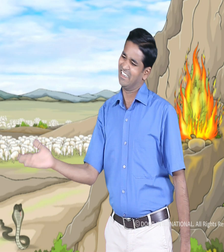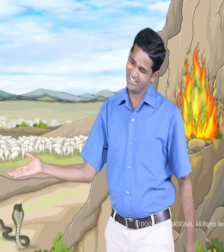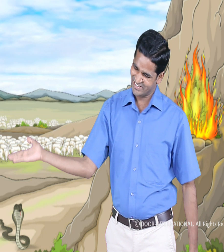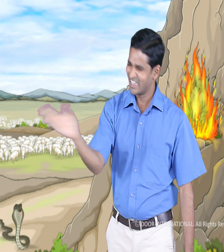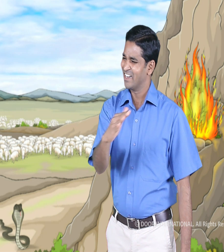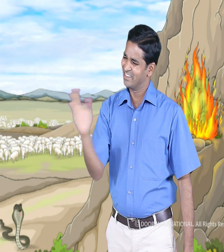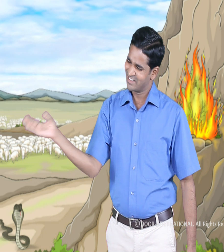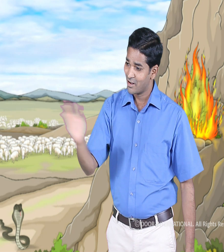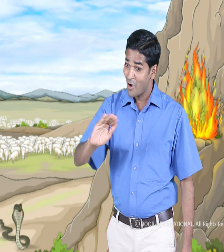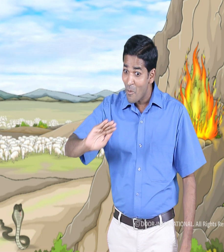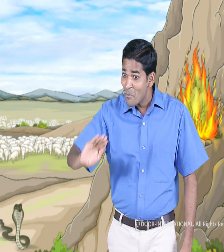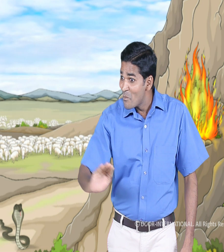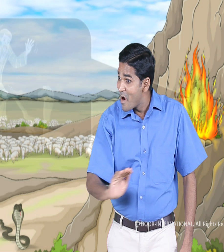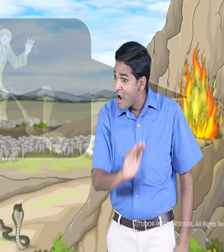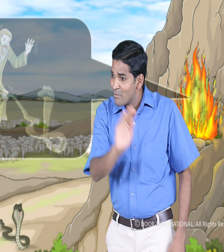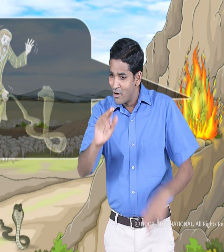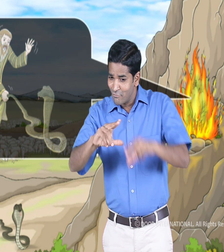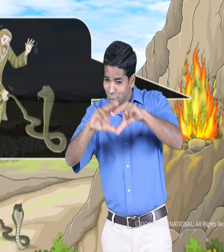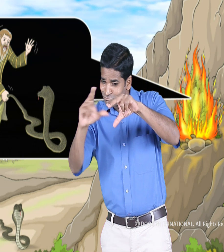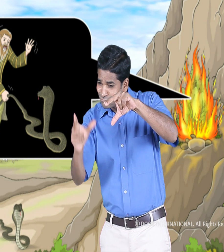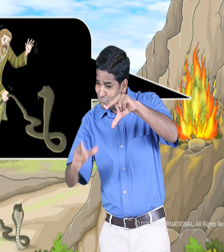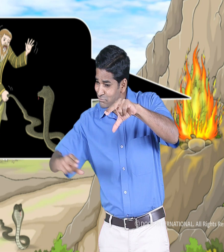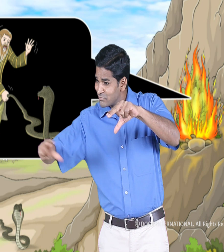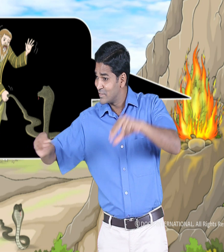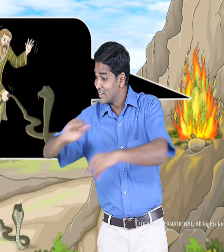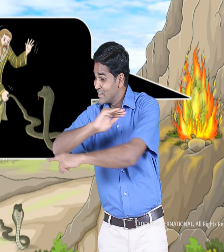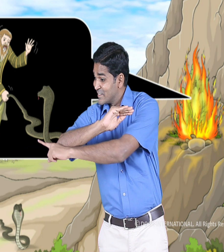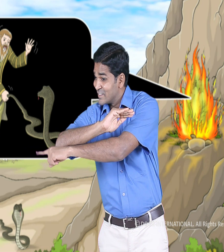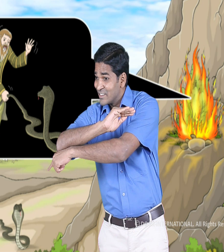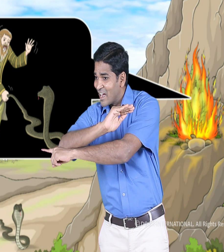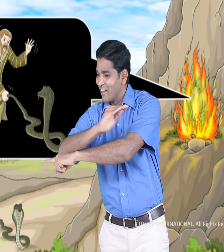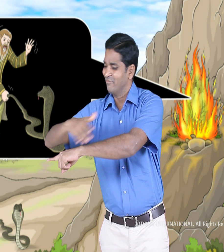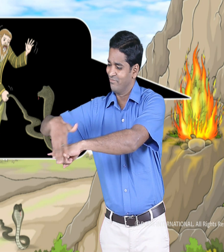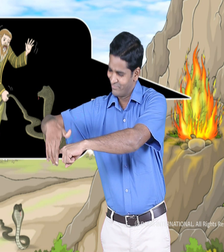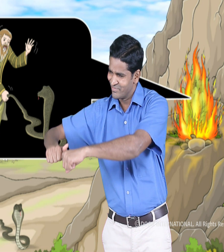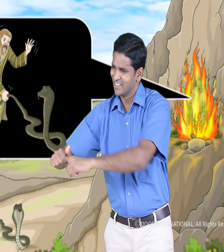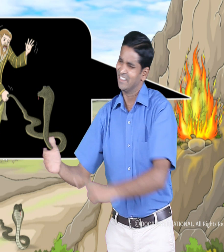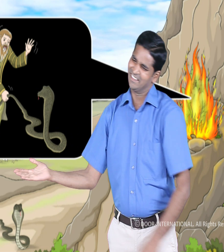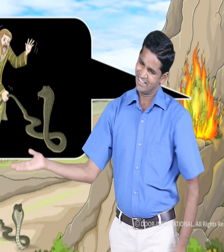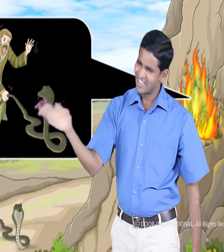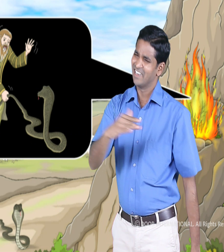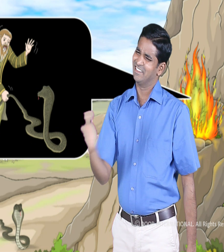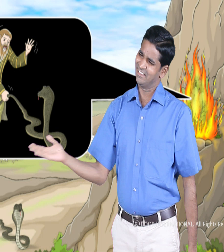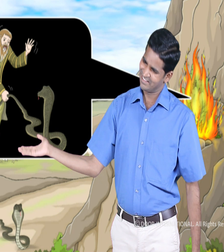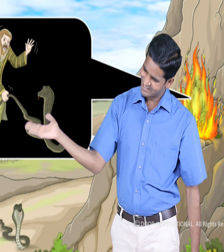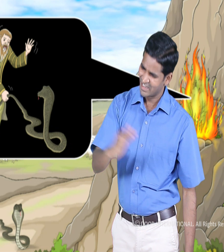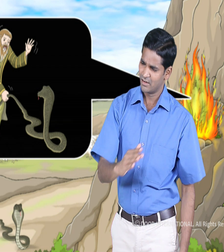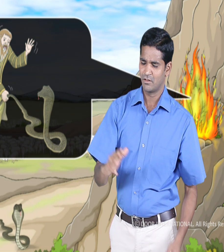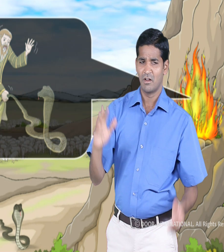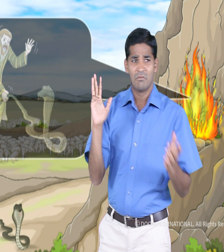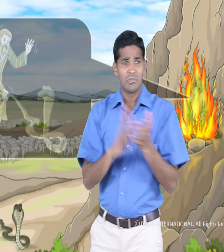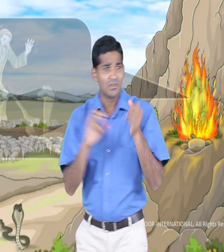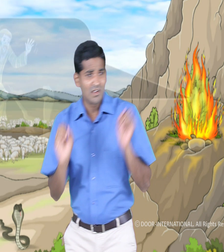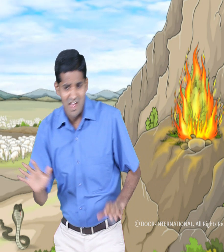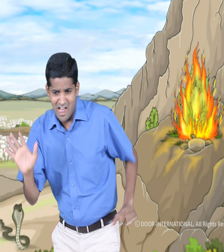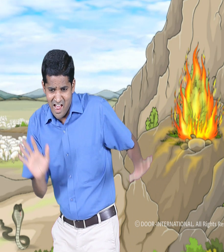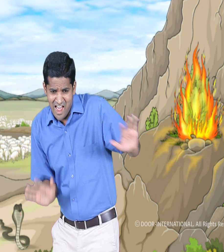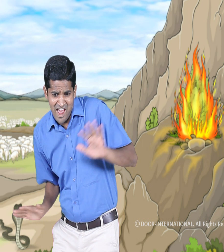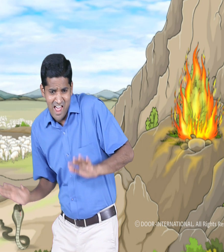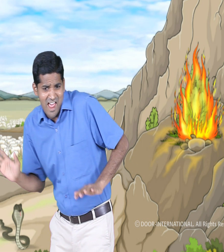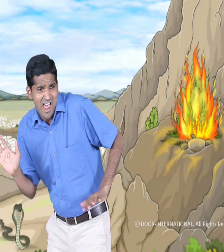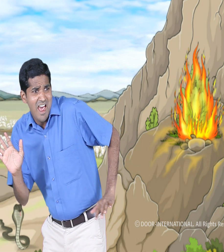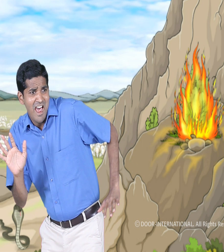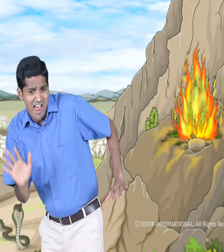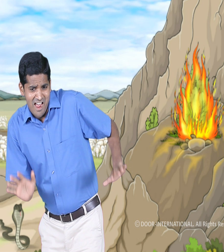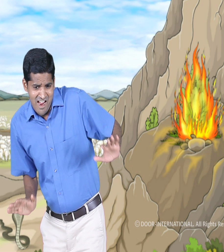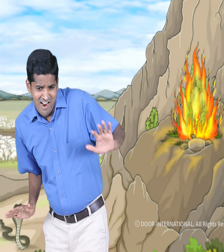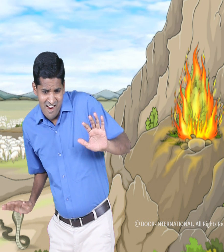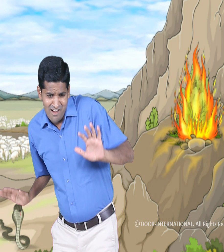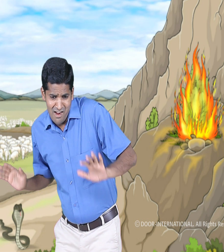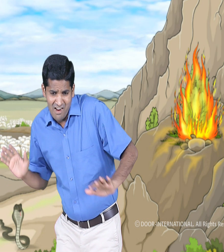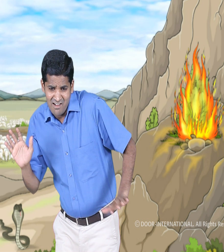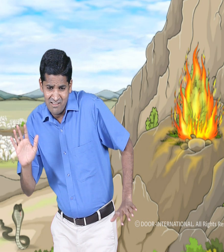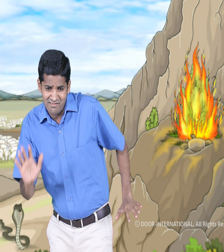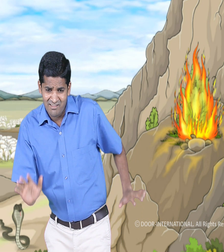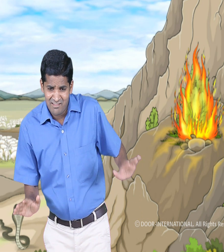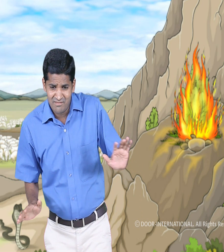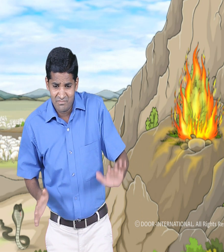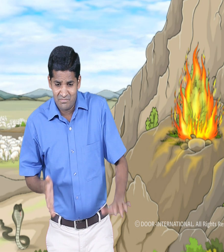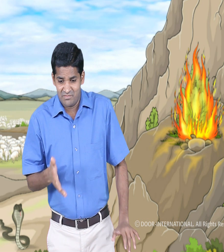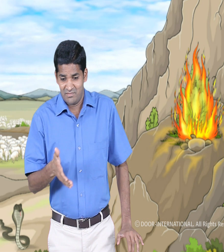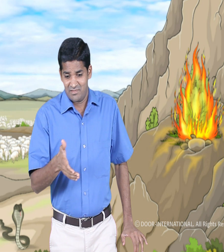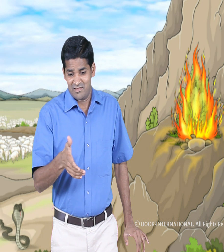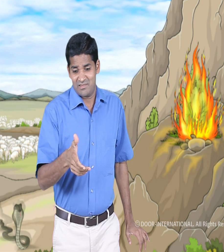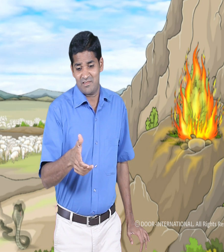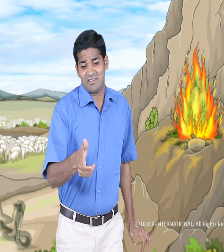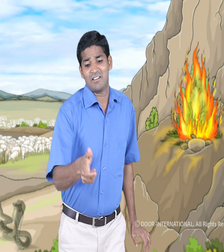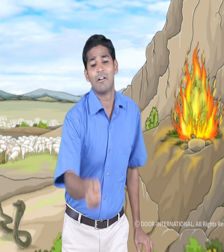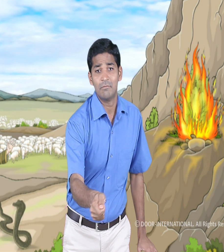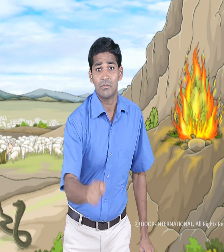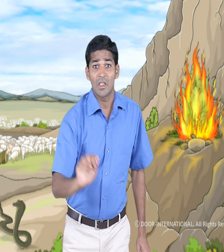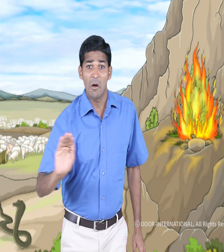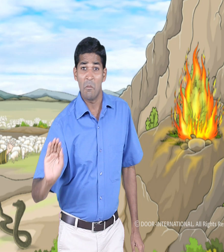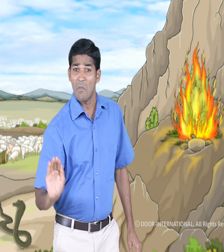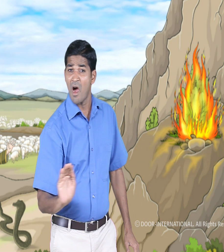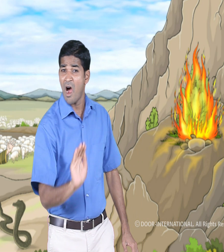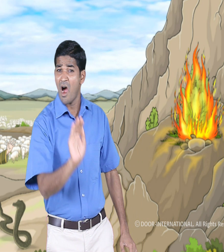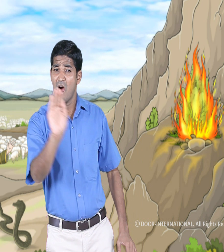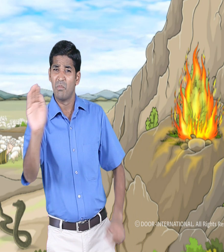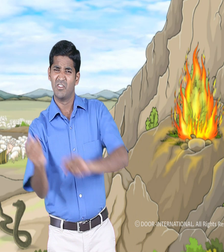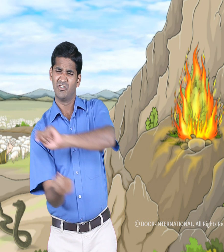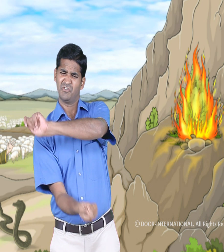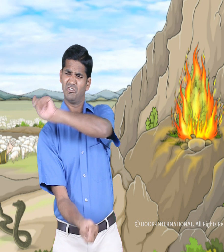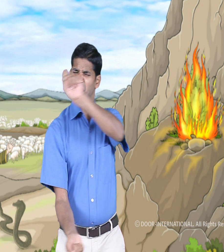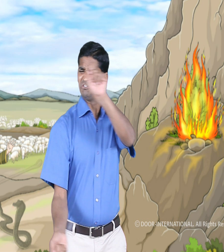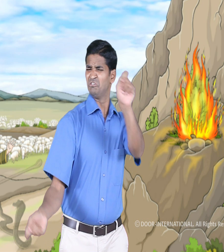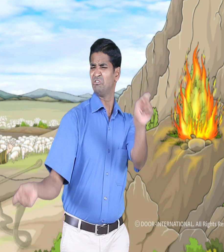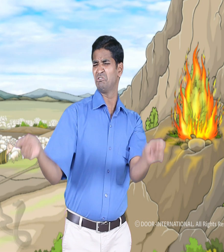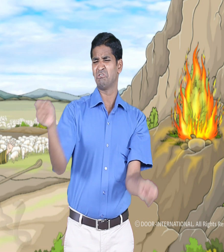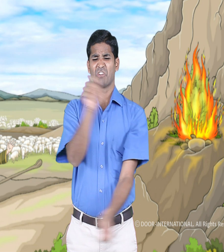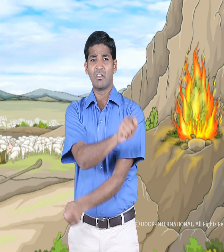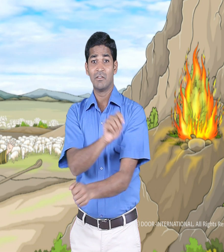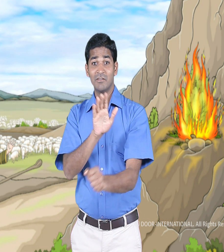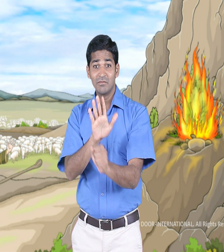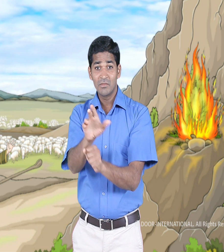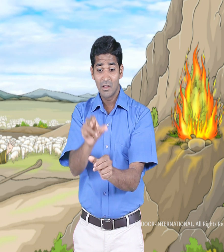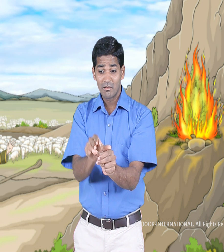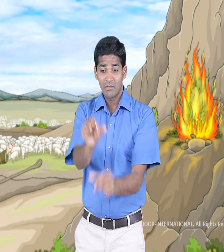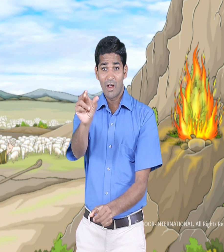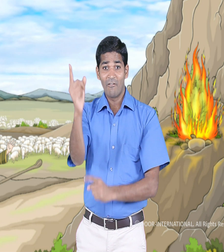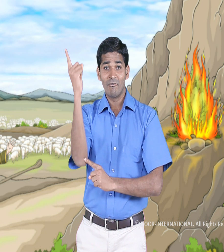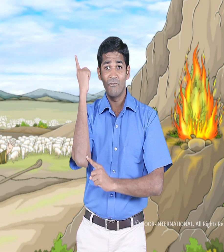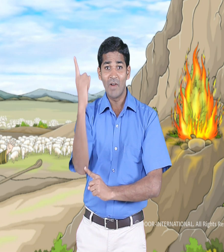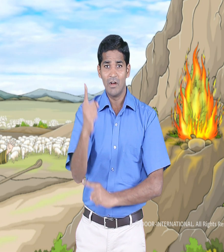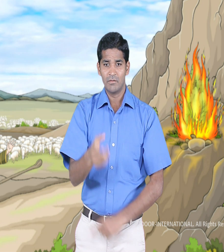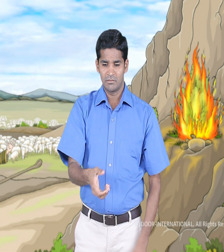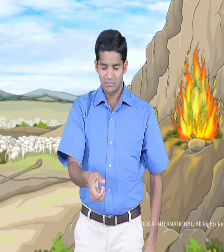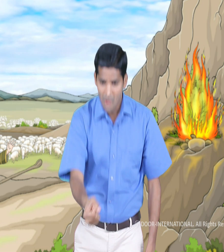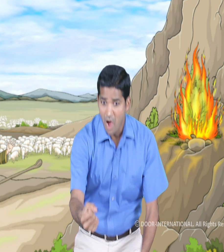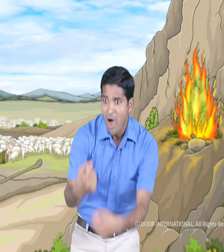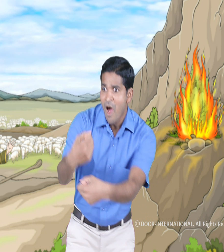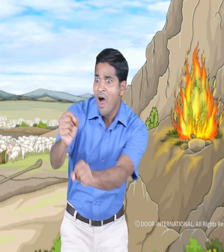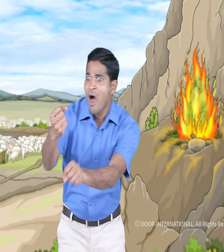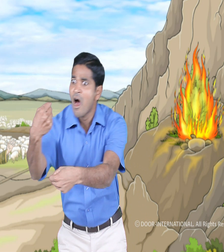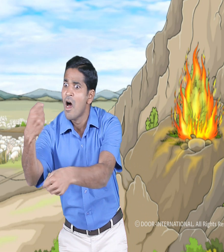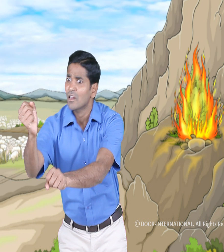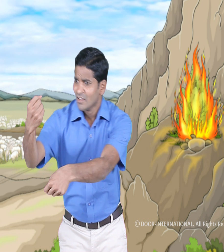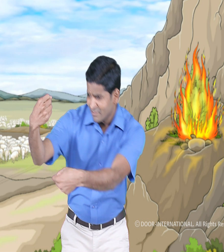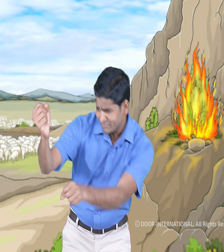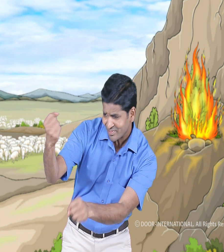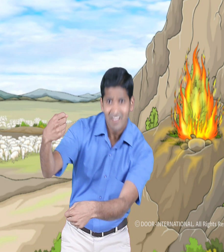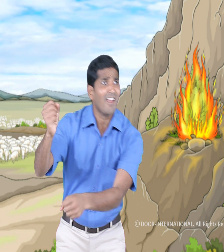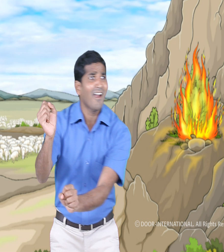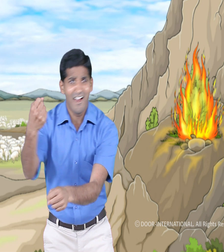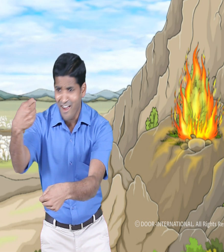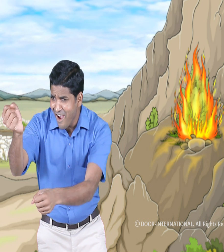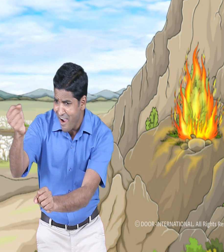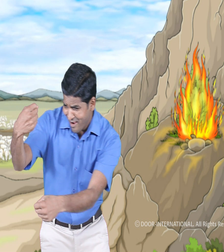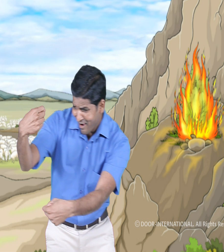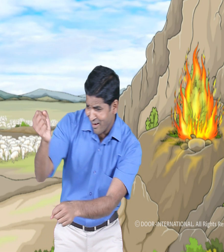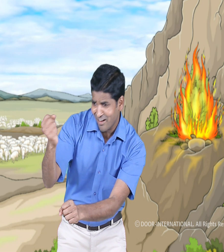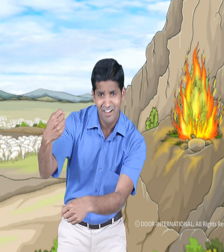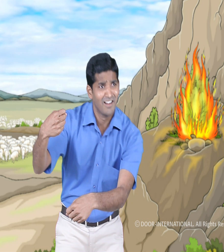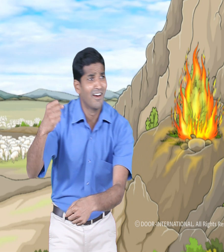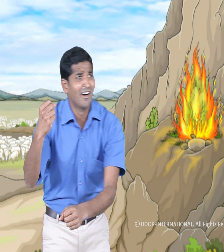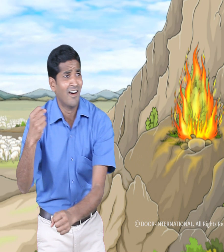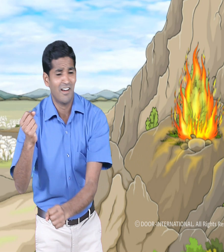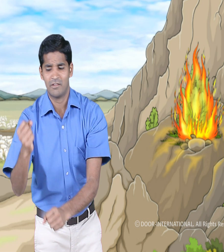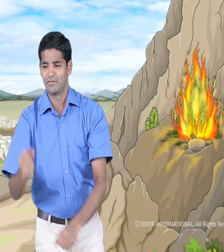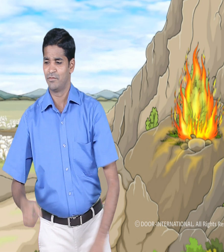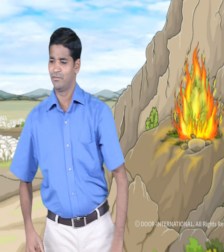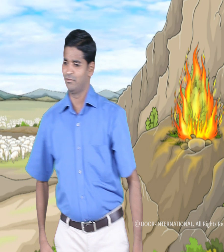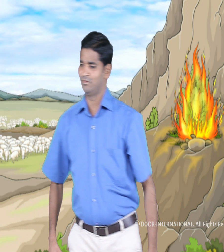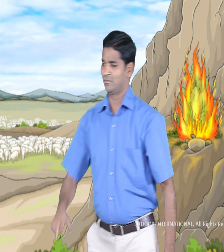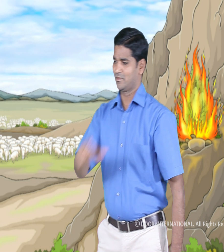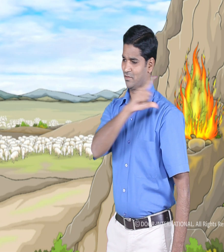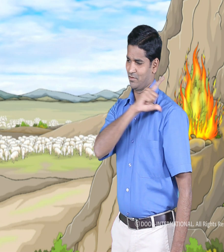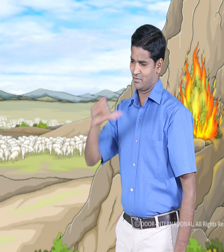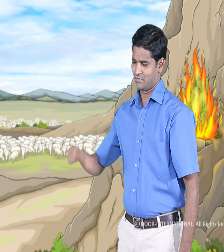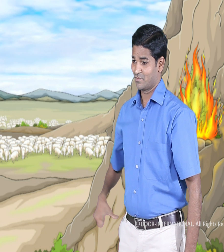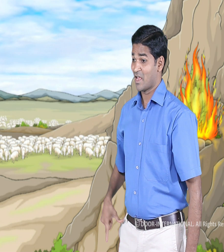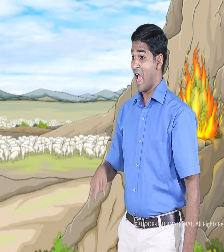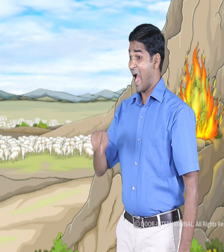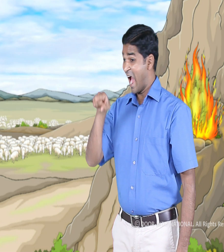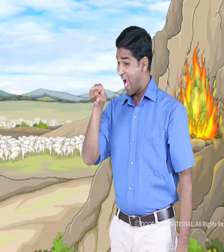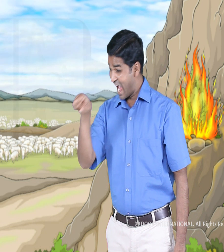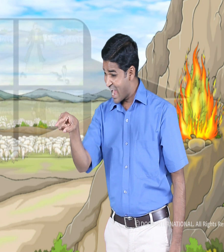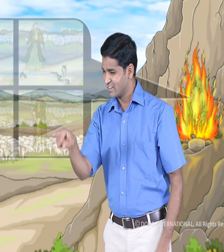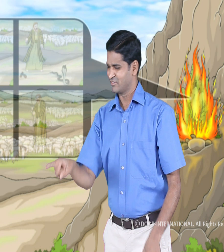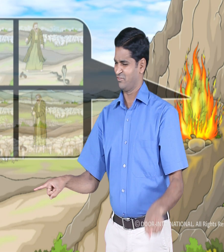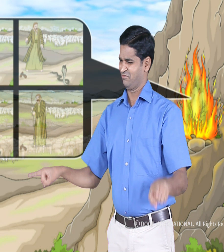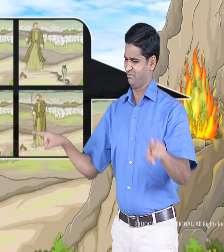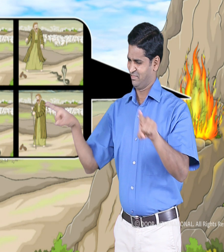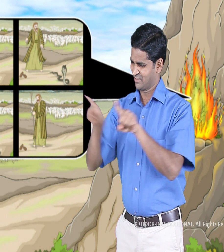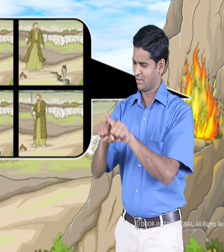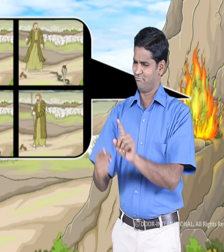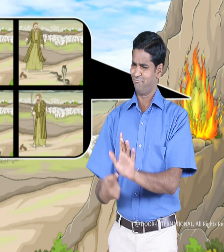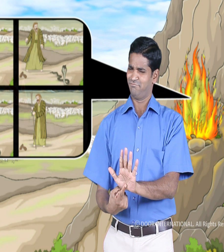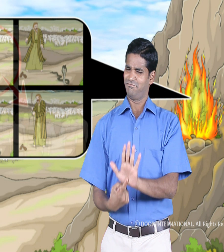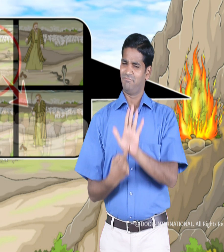“Stretch out your hand and grab it by the tail,” the LORD said to Moses, who reached out his hand and caught the snake, and it turned back into a staff in his hand.